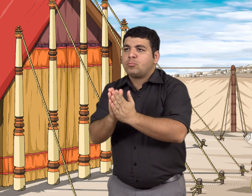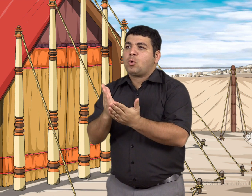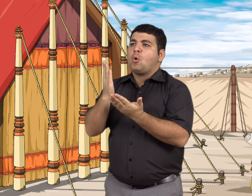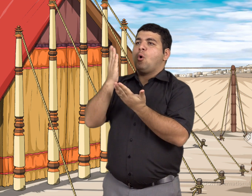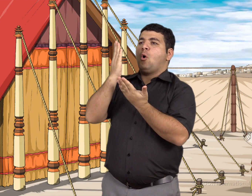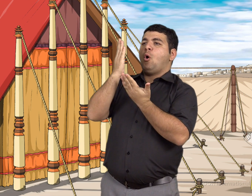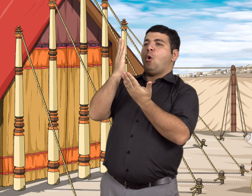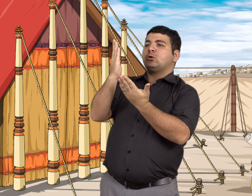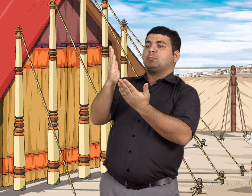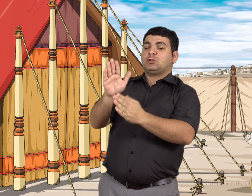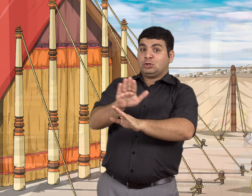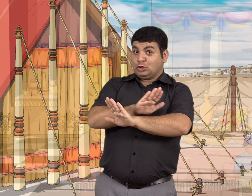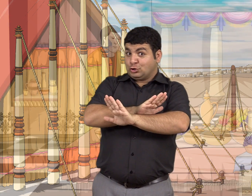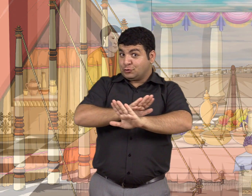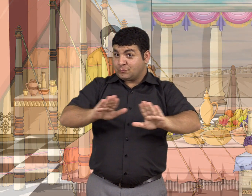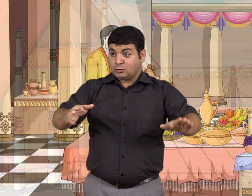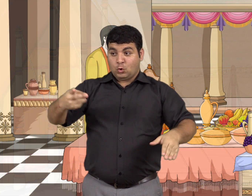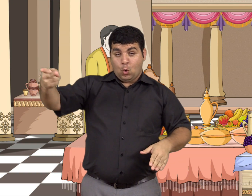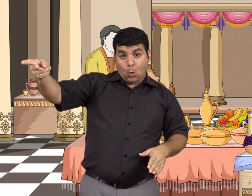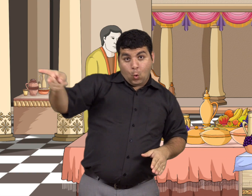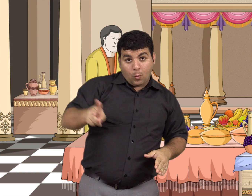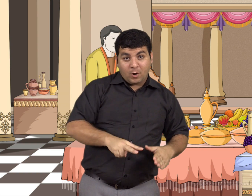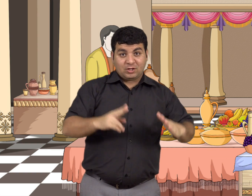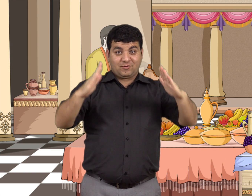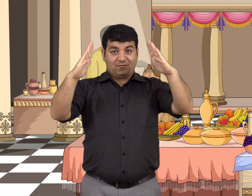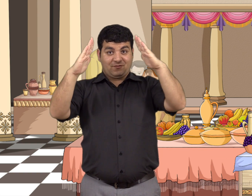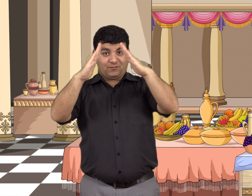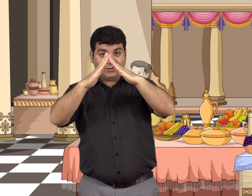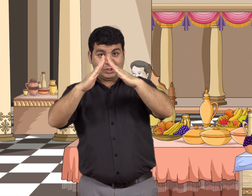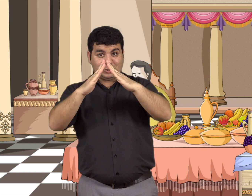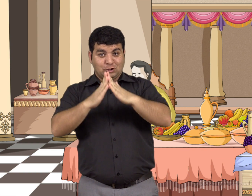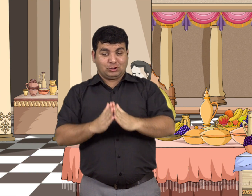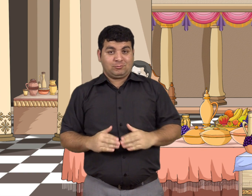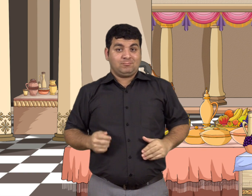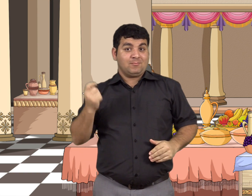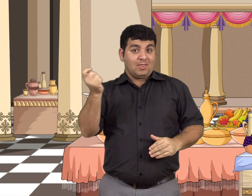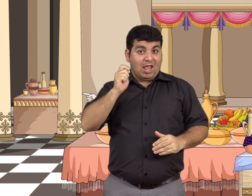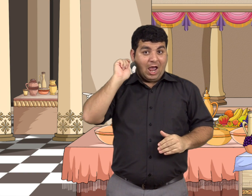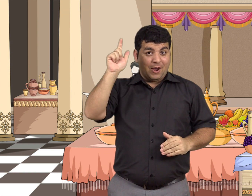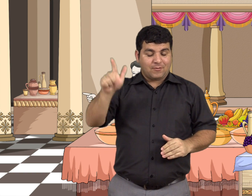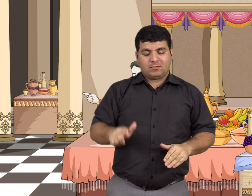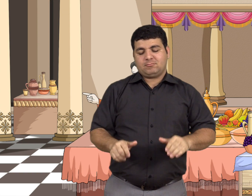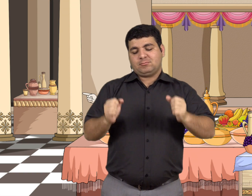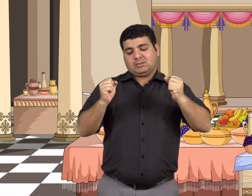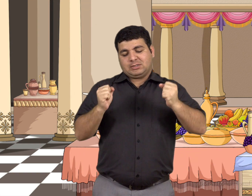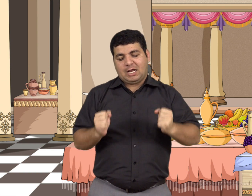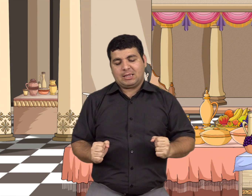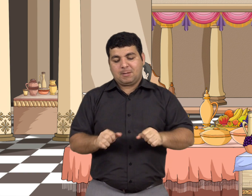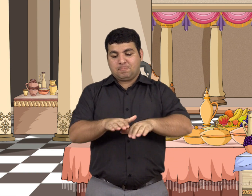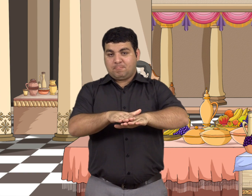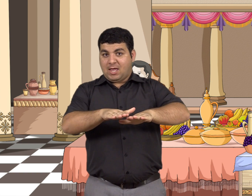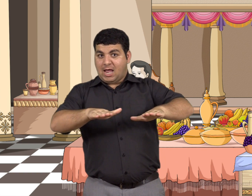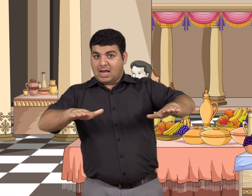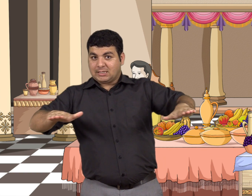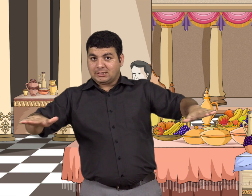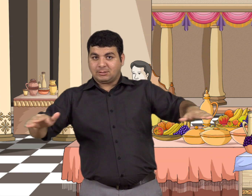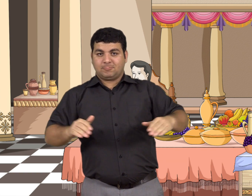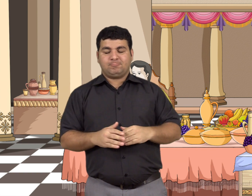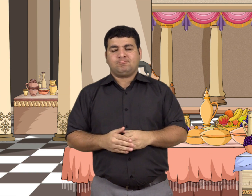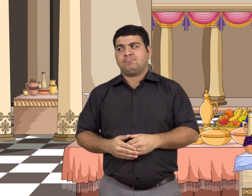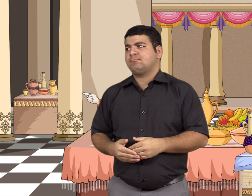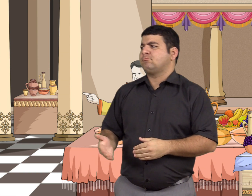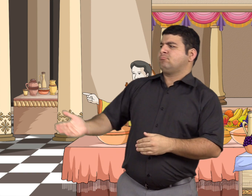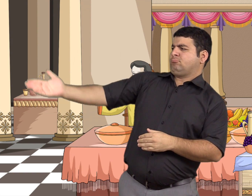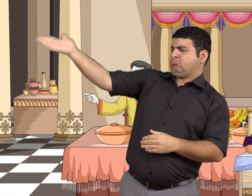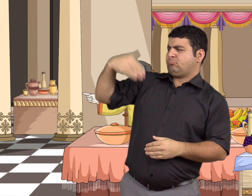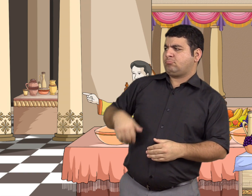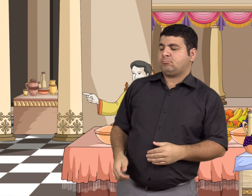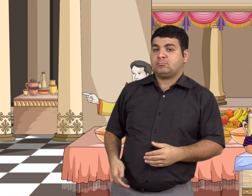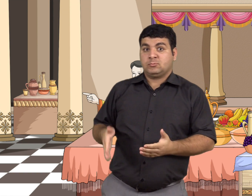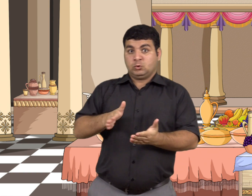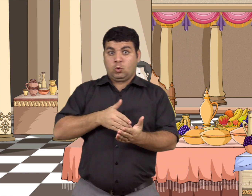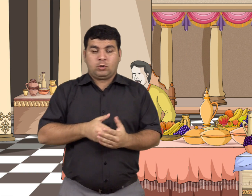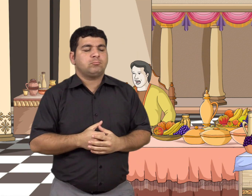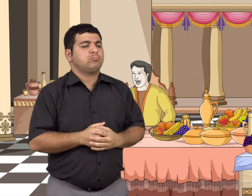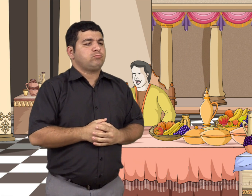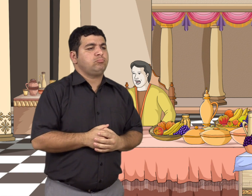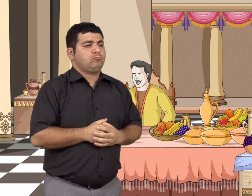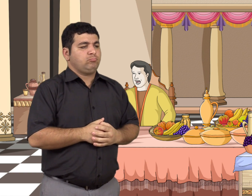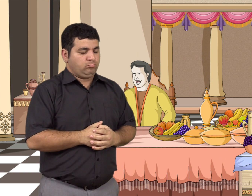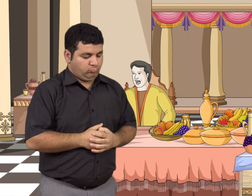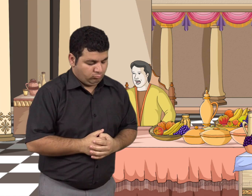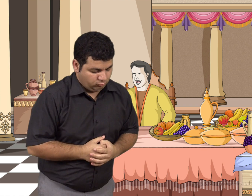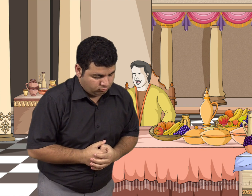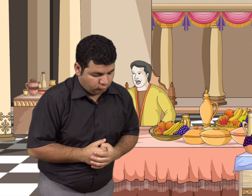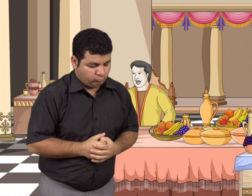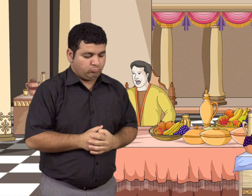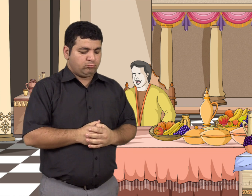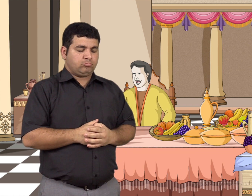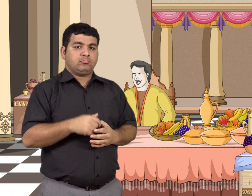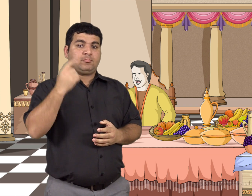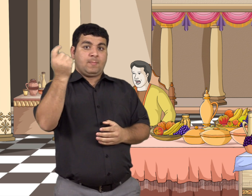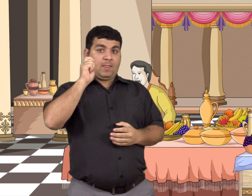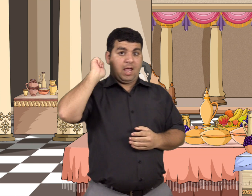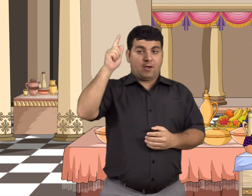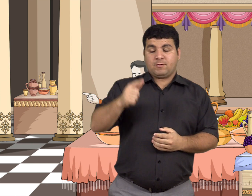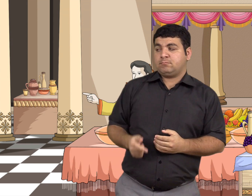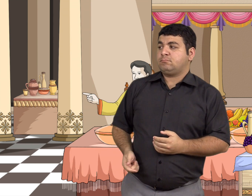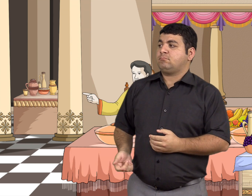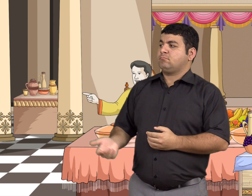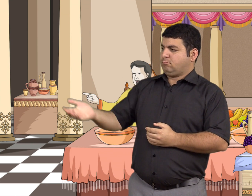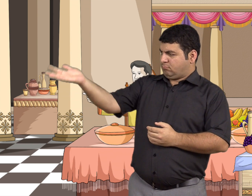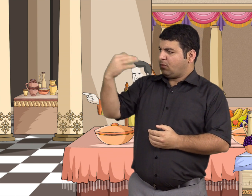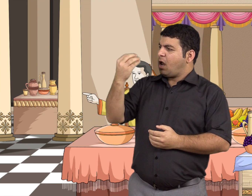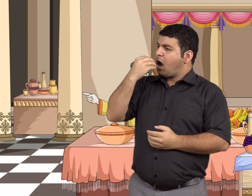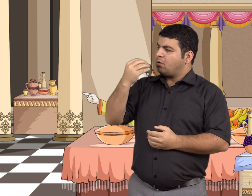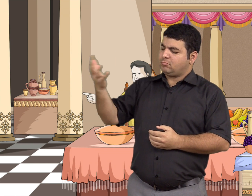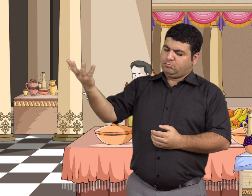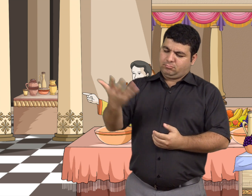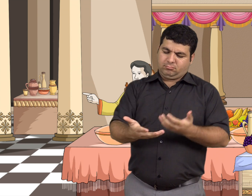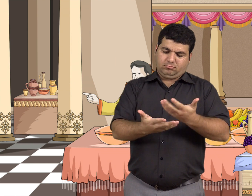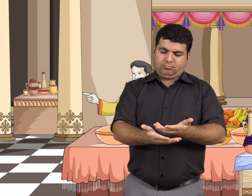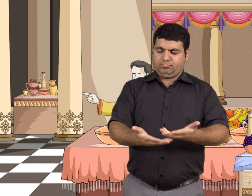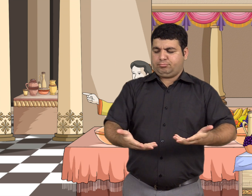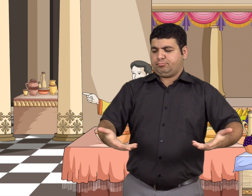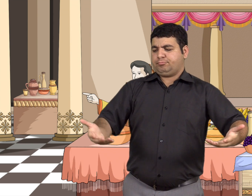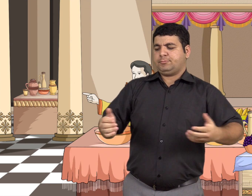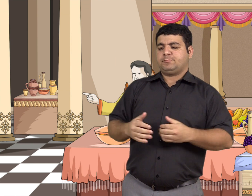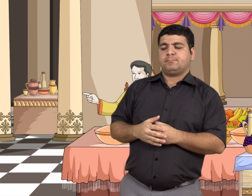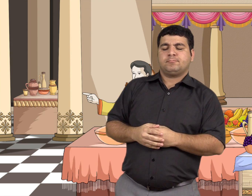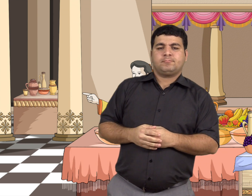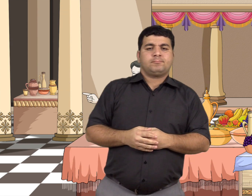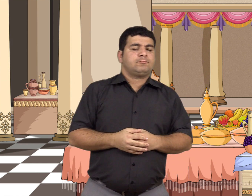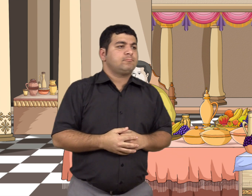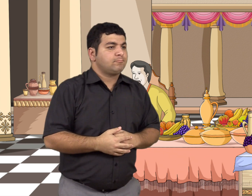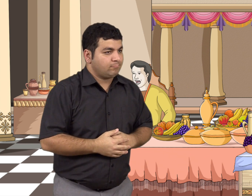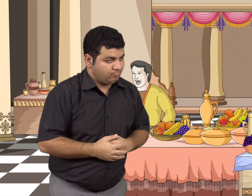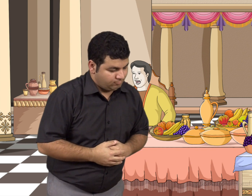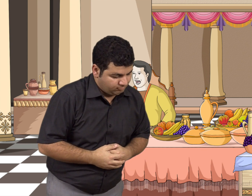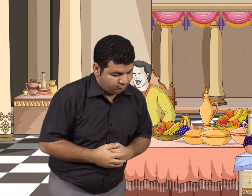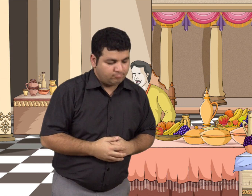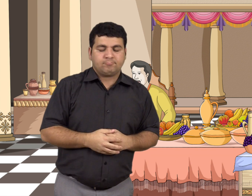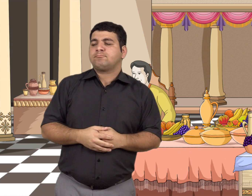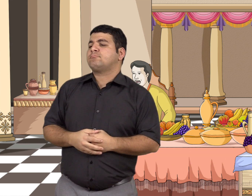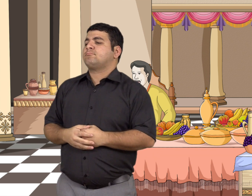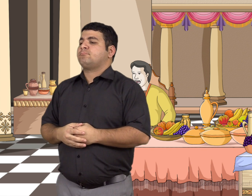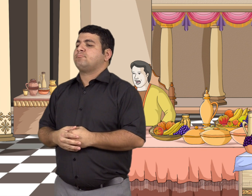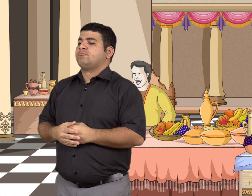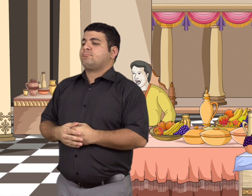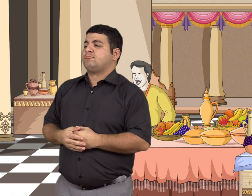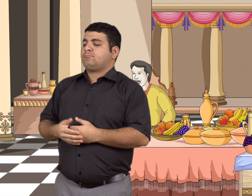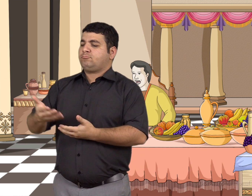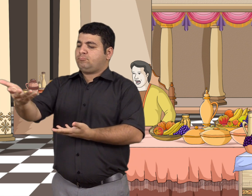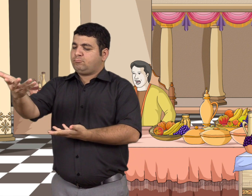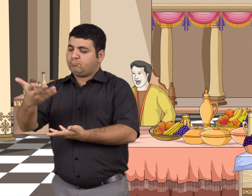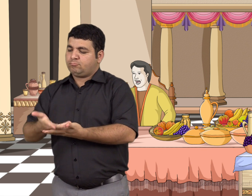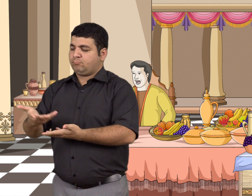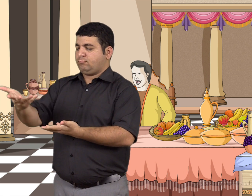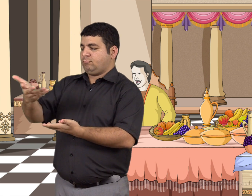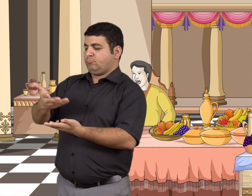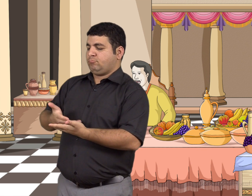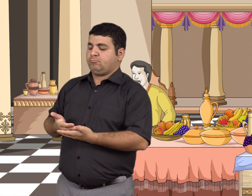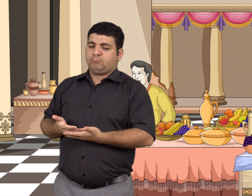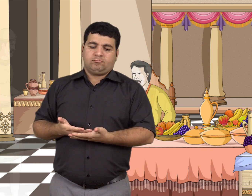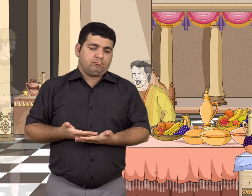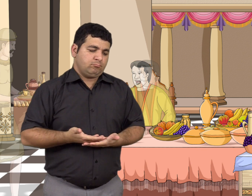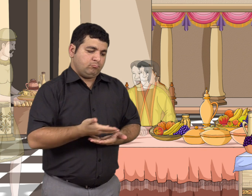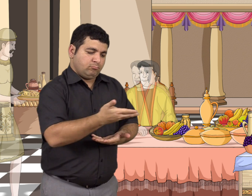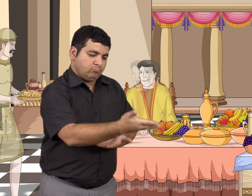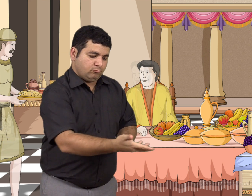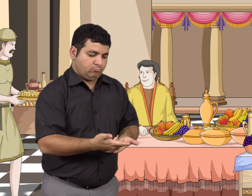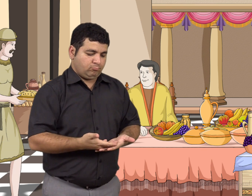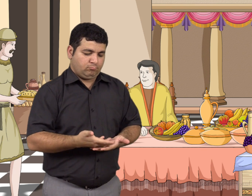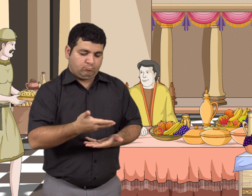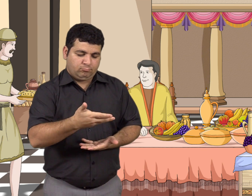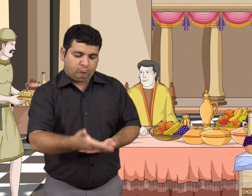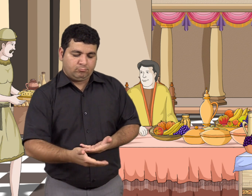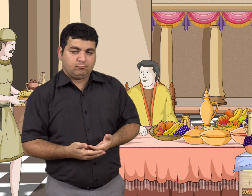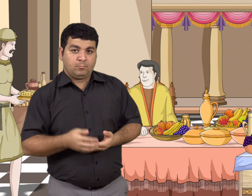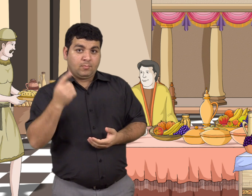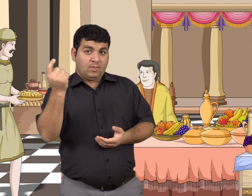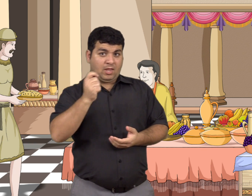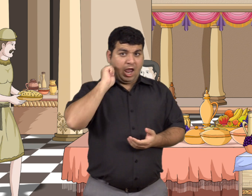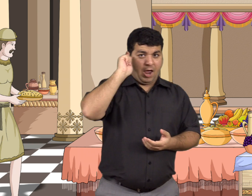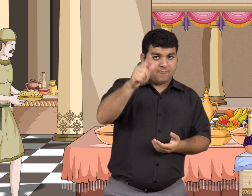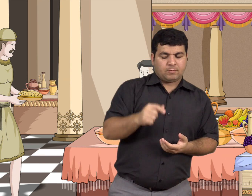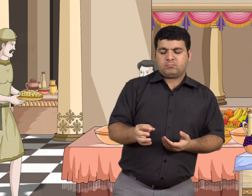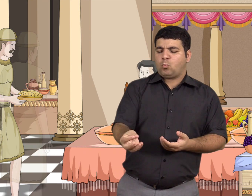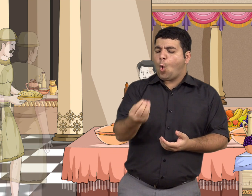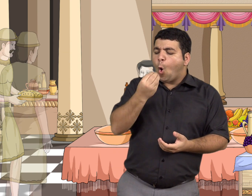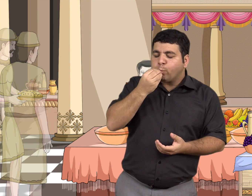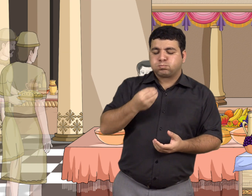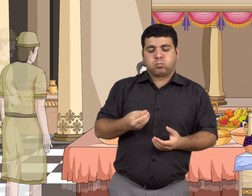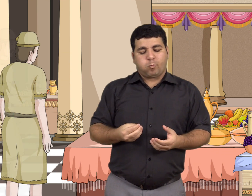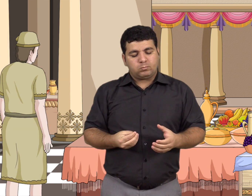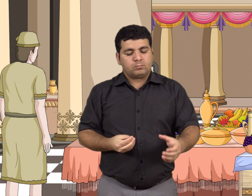Then he went to his own house, and at his request they set food before him, and he ate. “What is this you have done?”